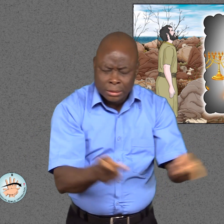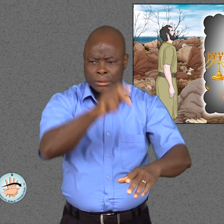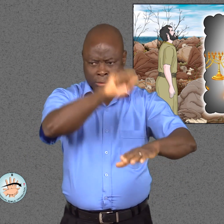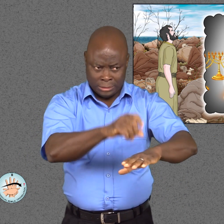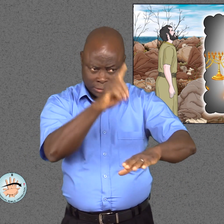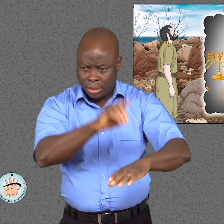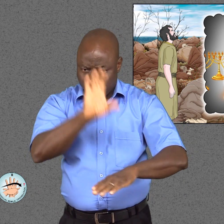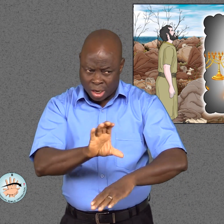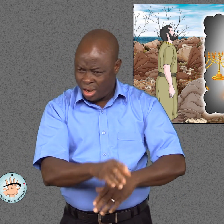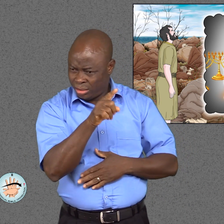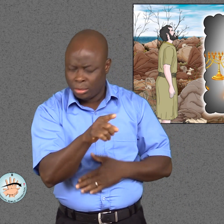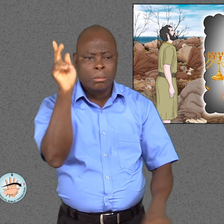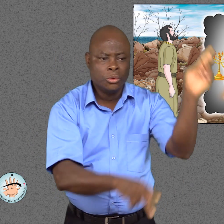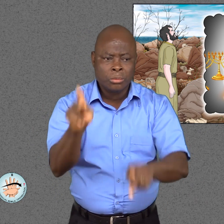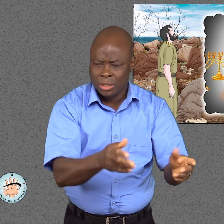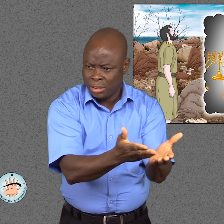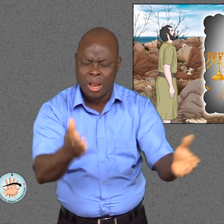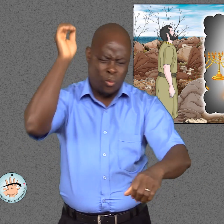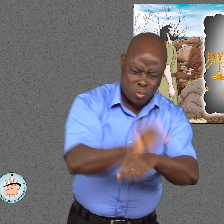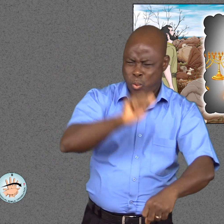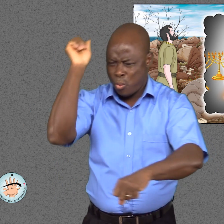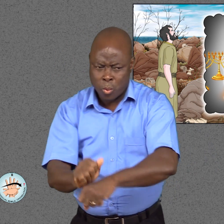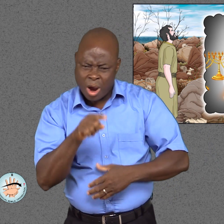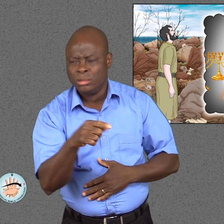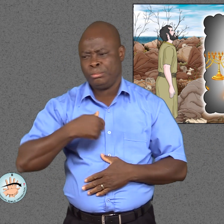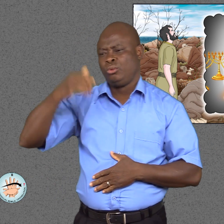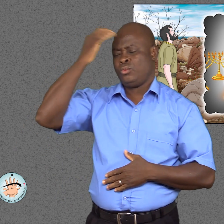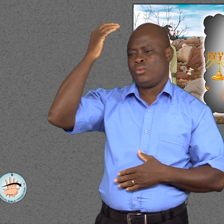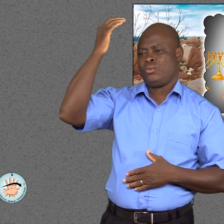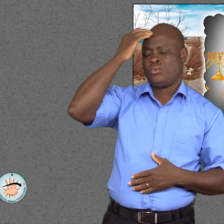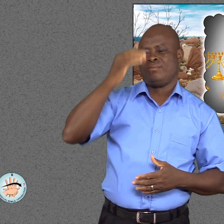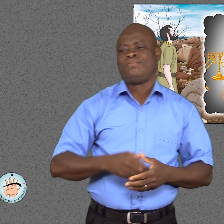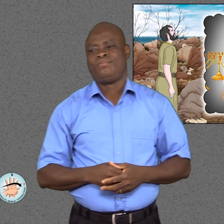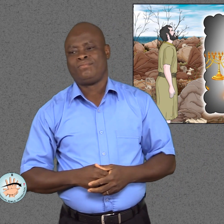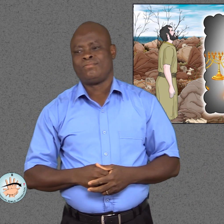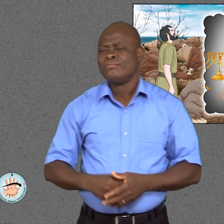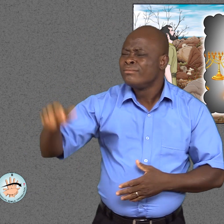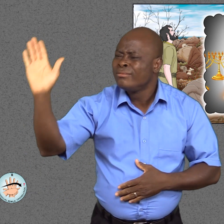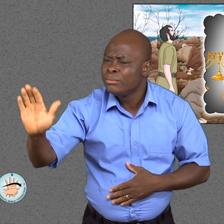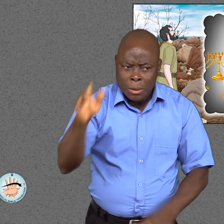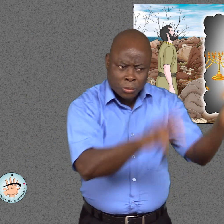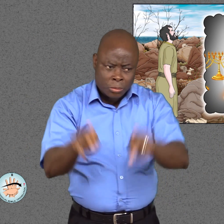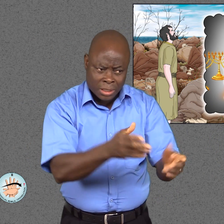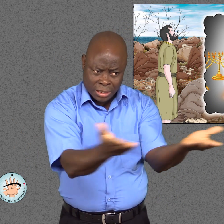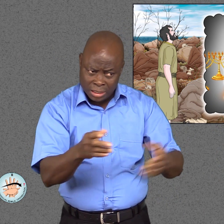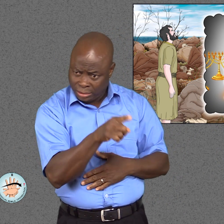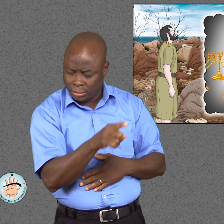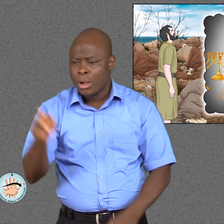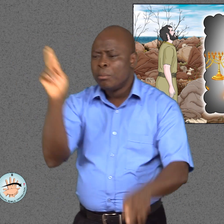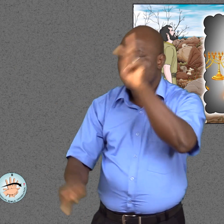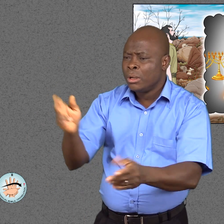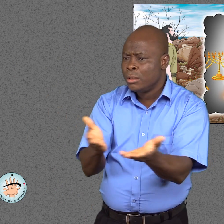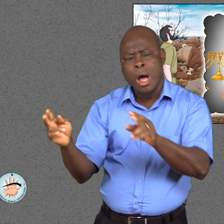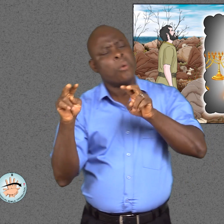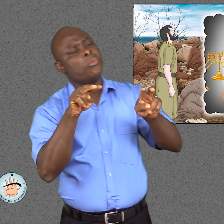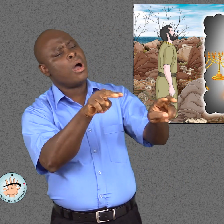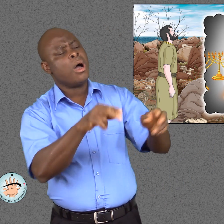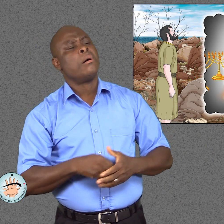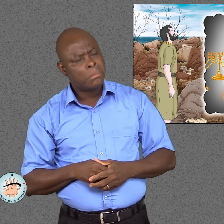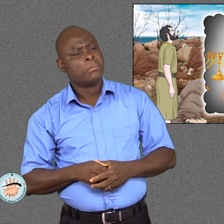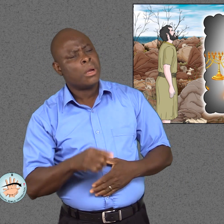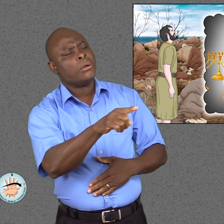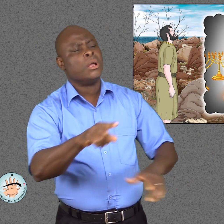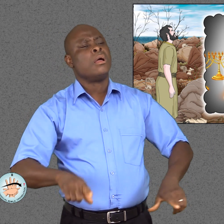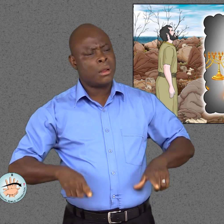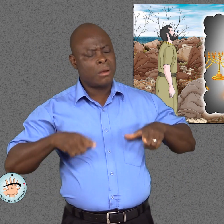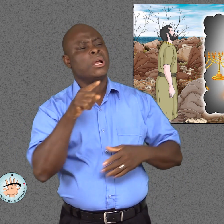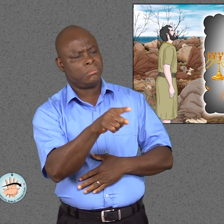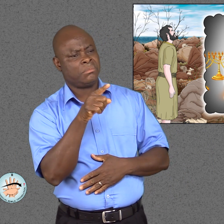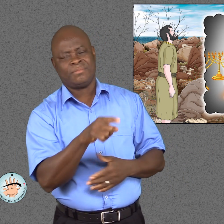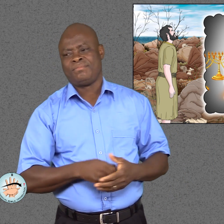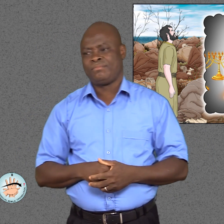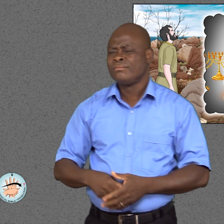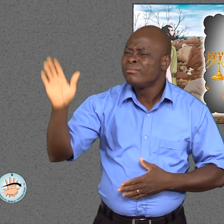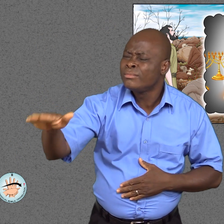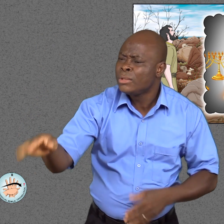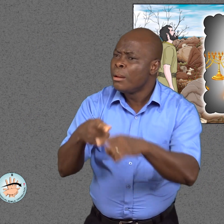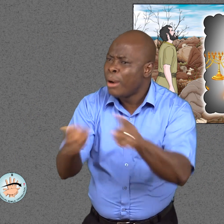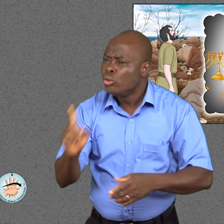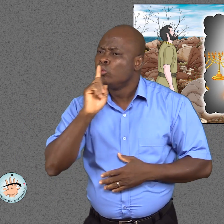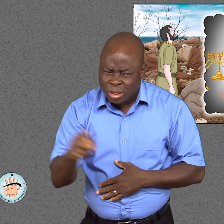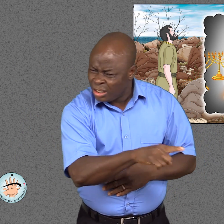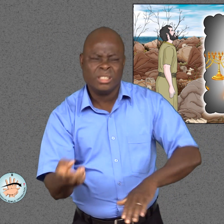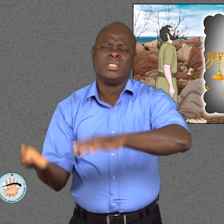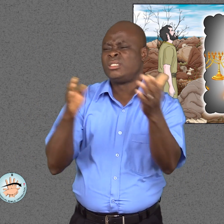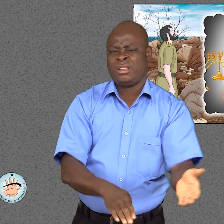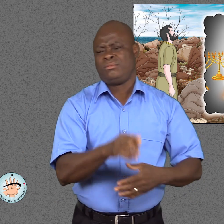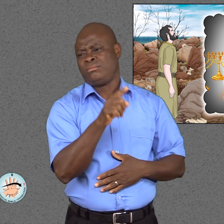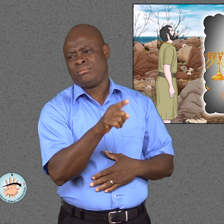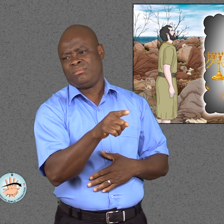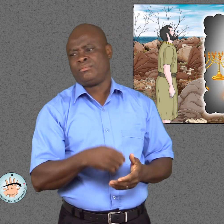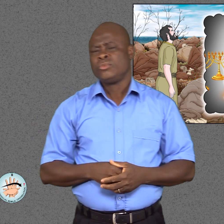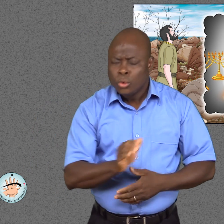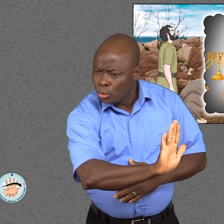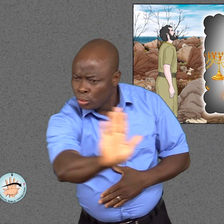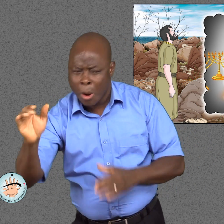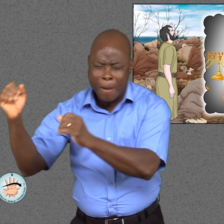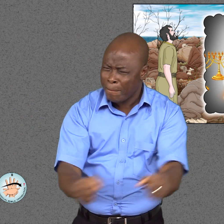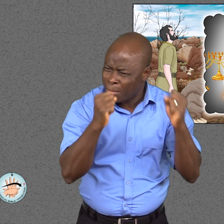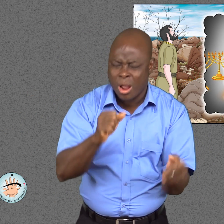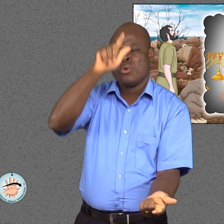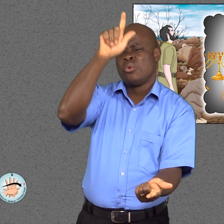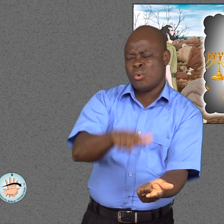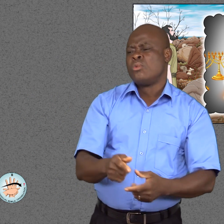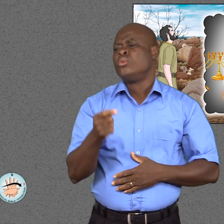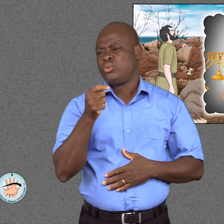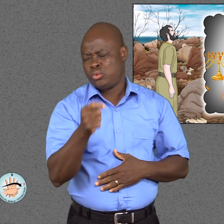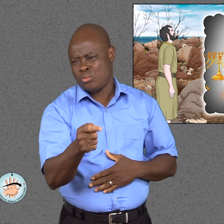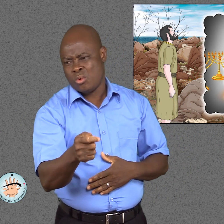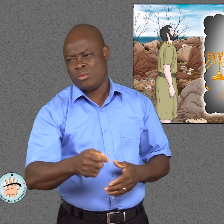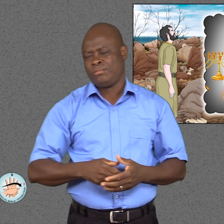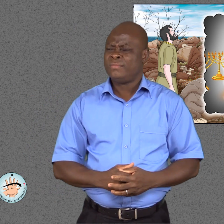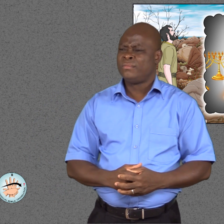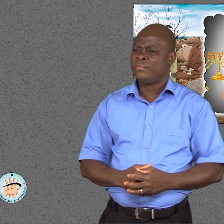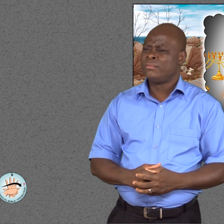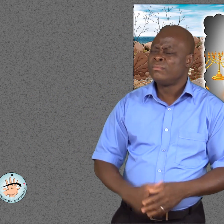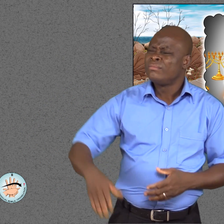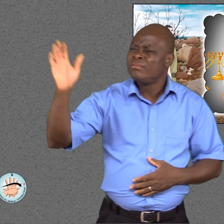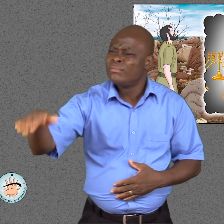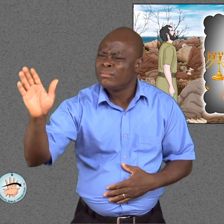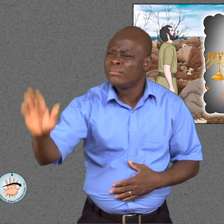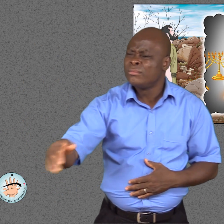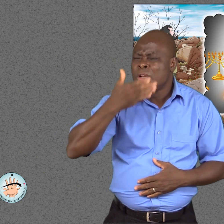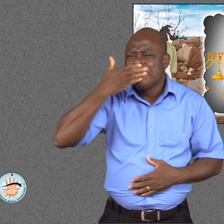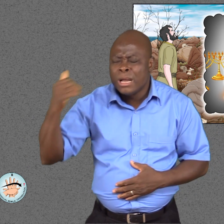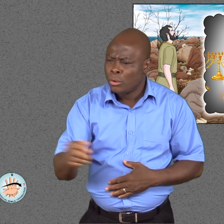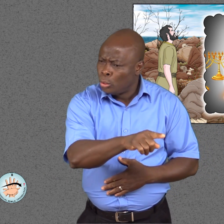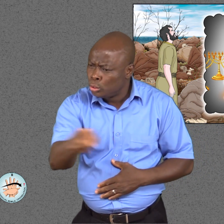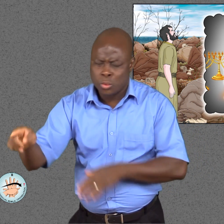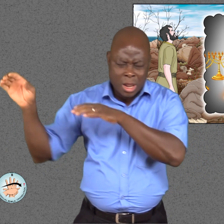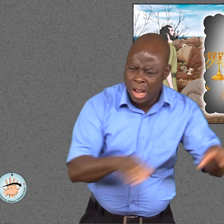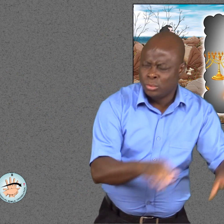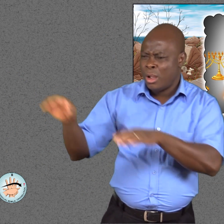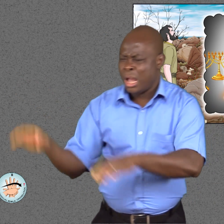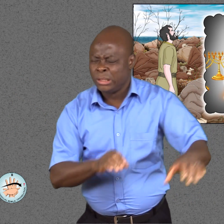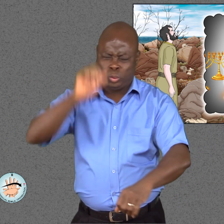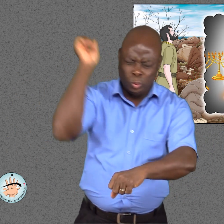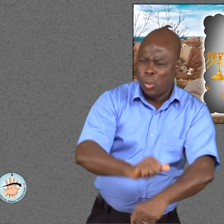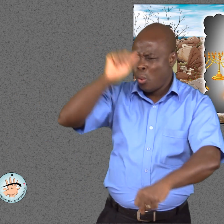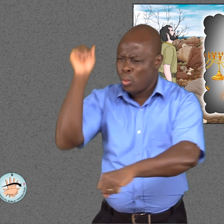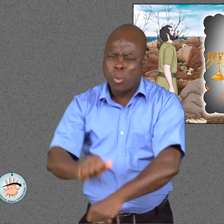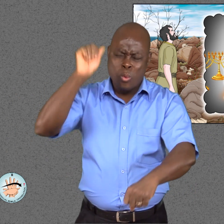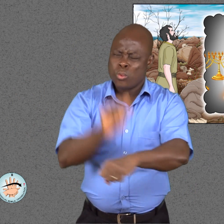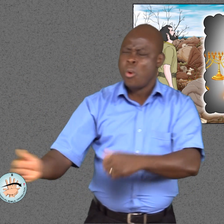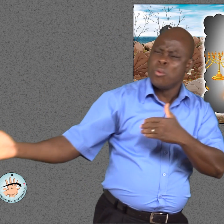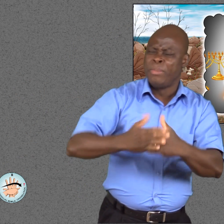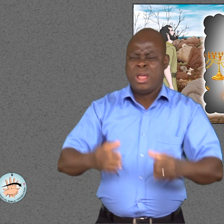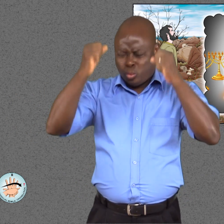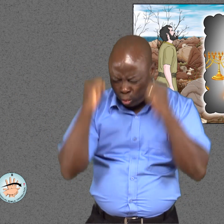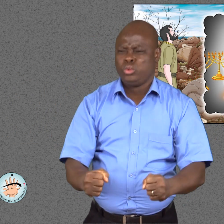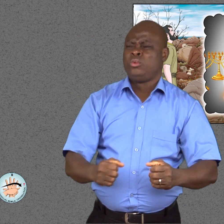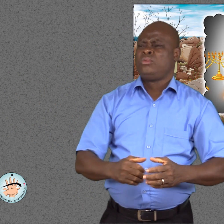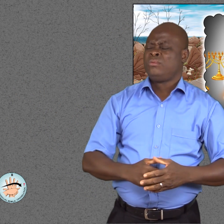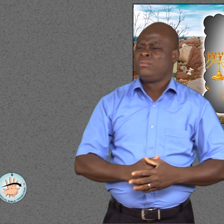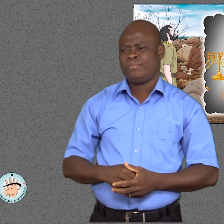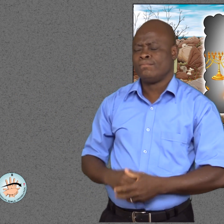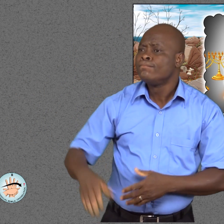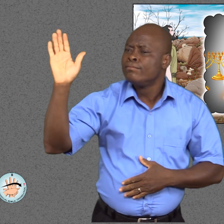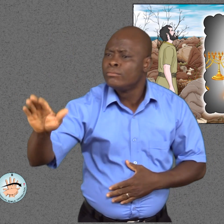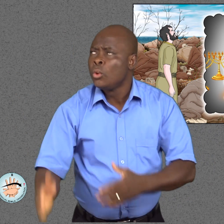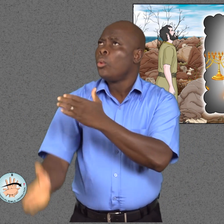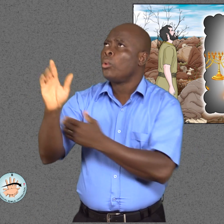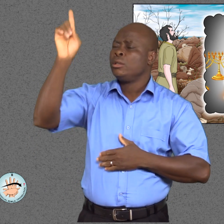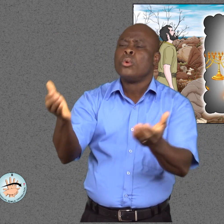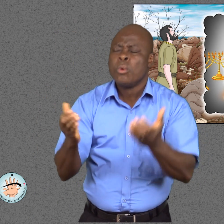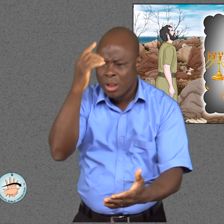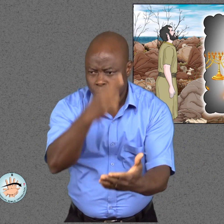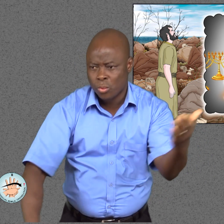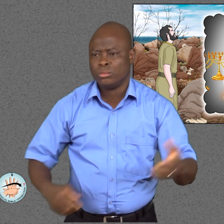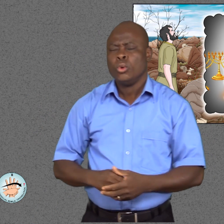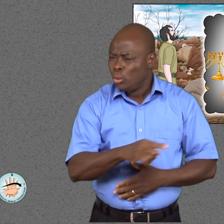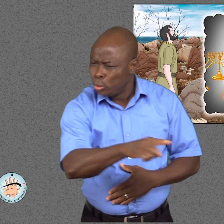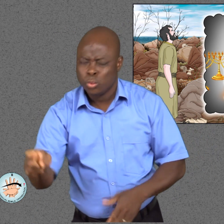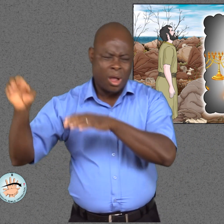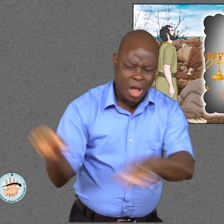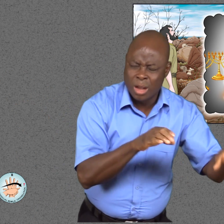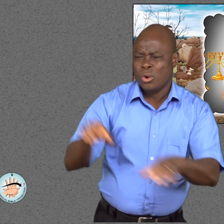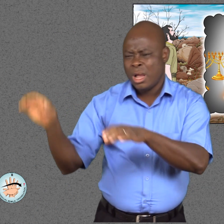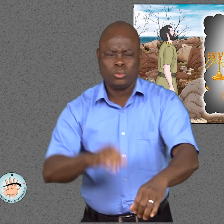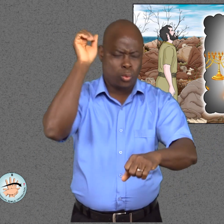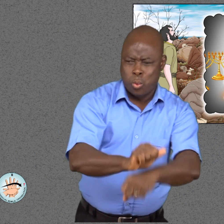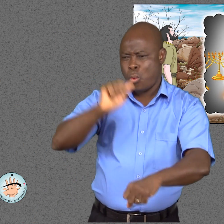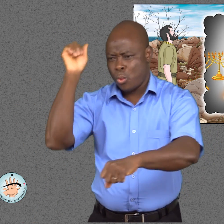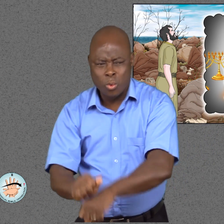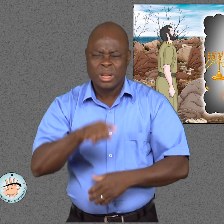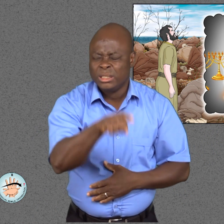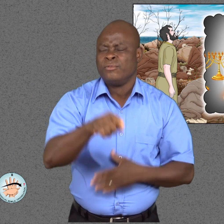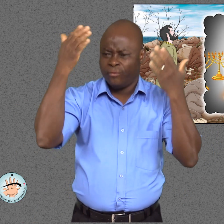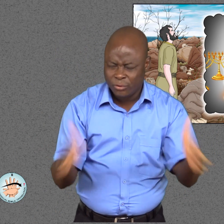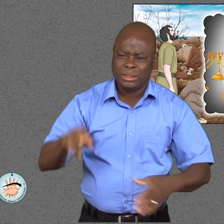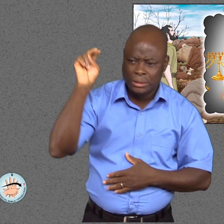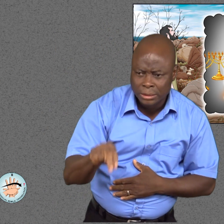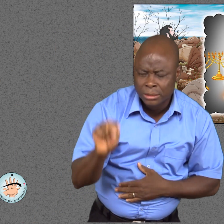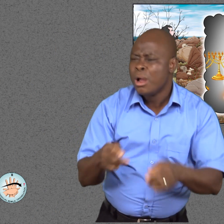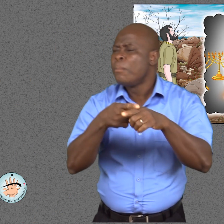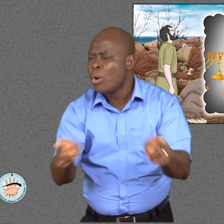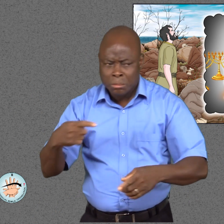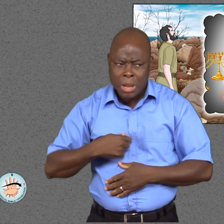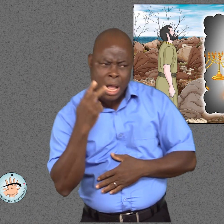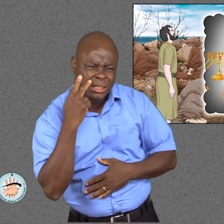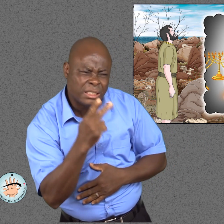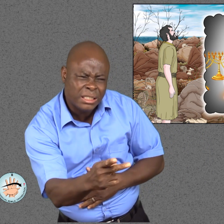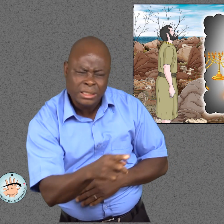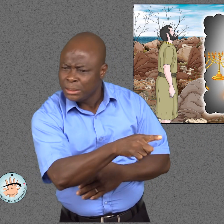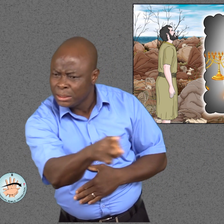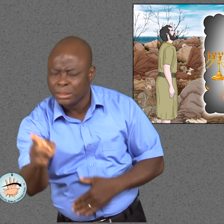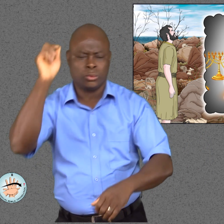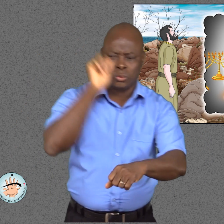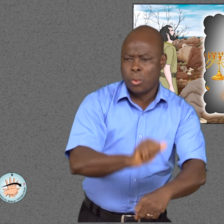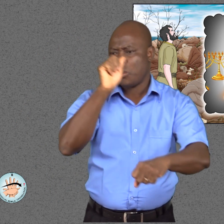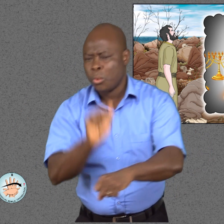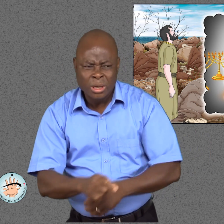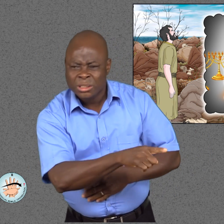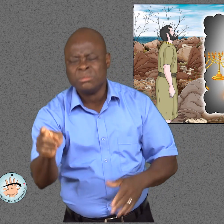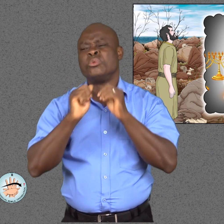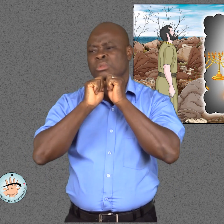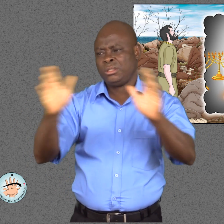Wake up and strengthen what remains, which was about to die; for I have found your deeds incomplete in the sight of My God.